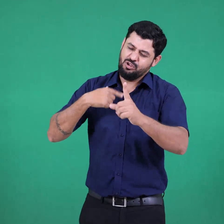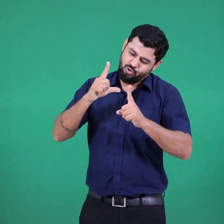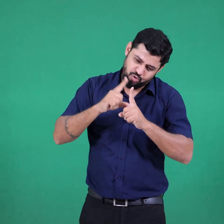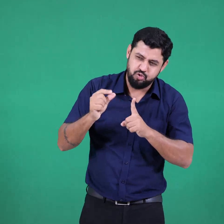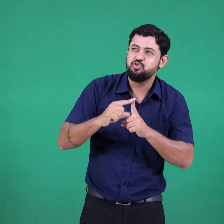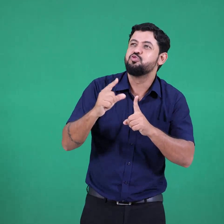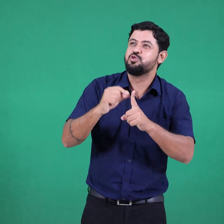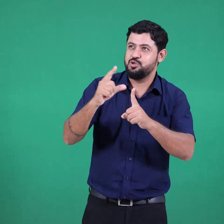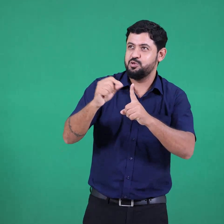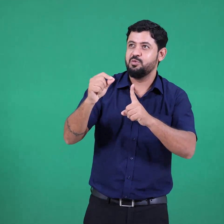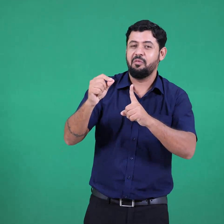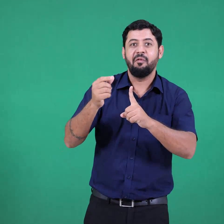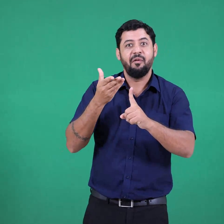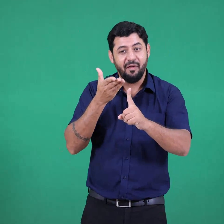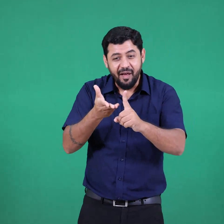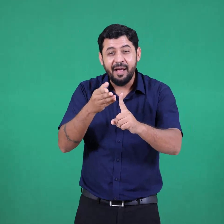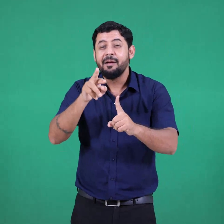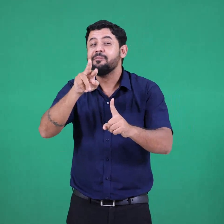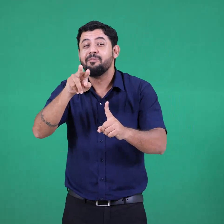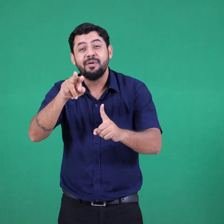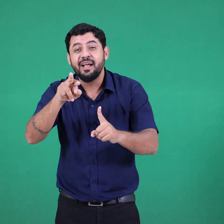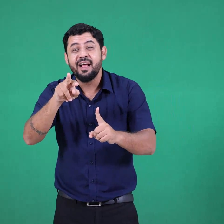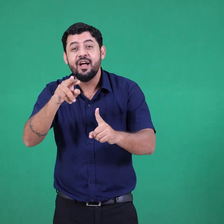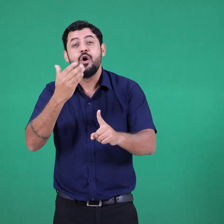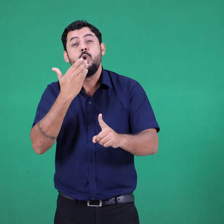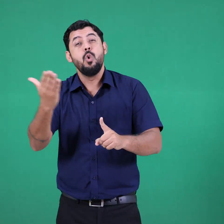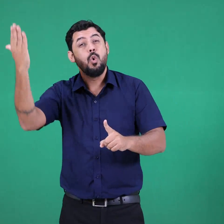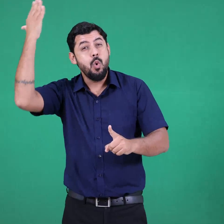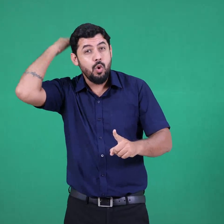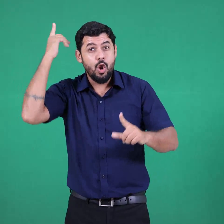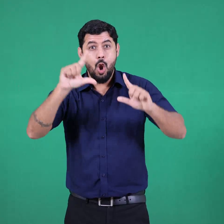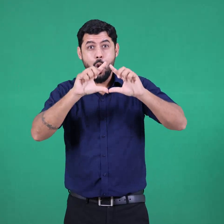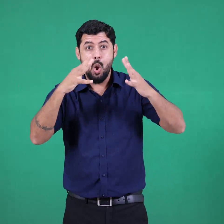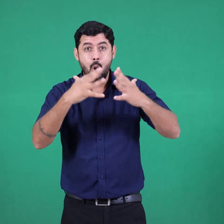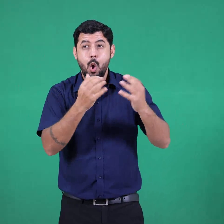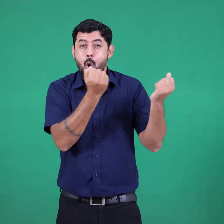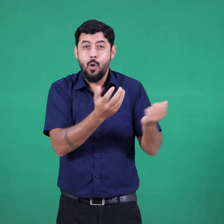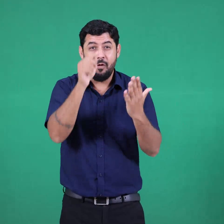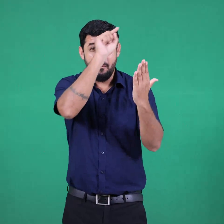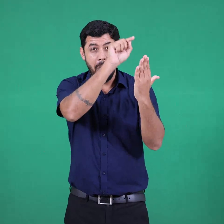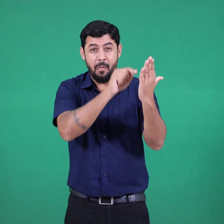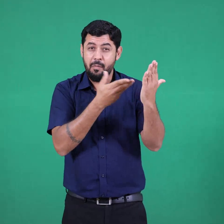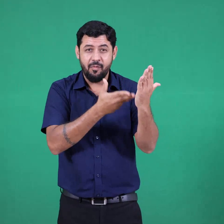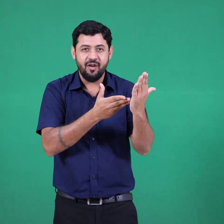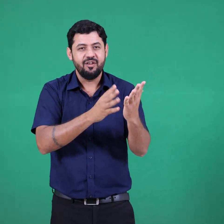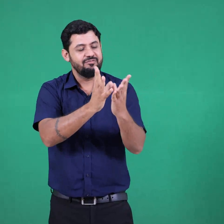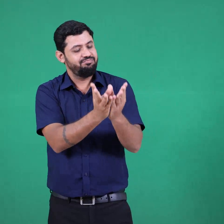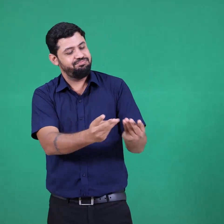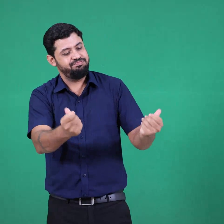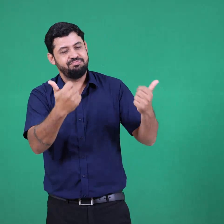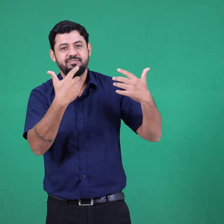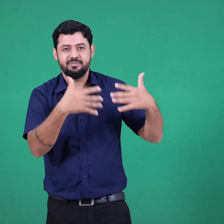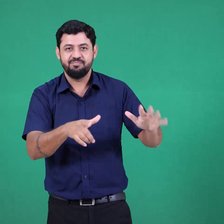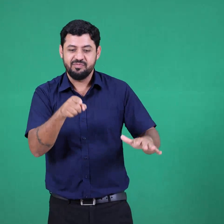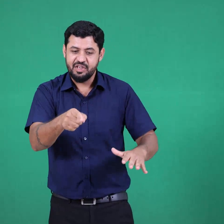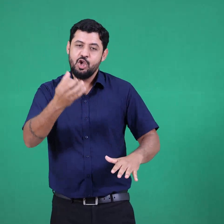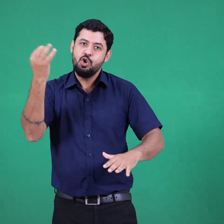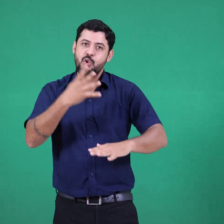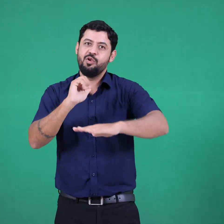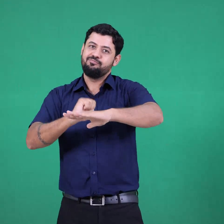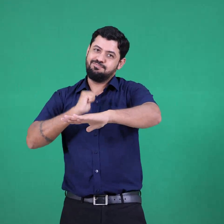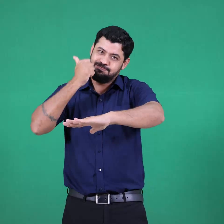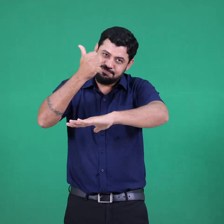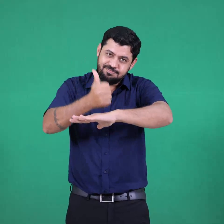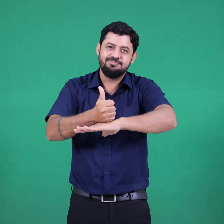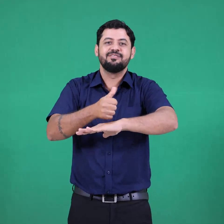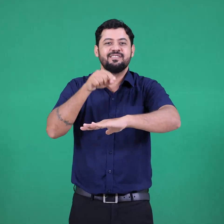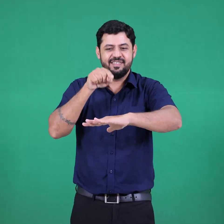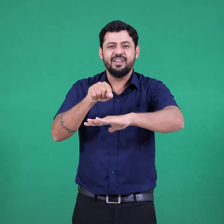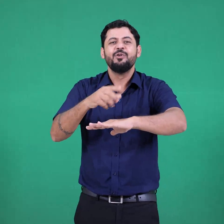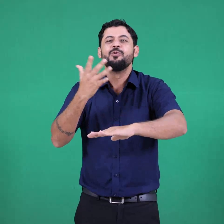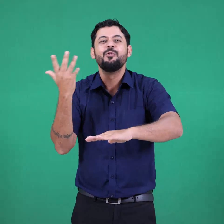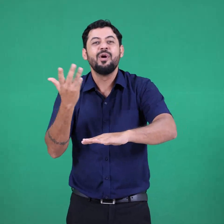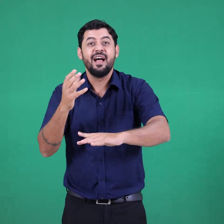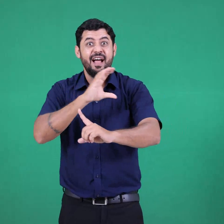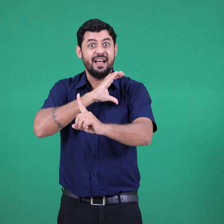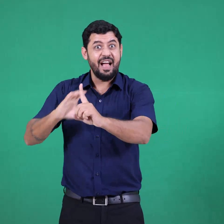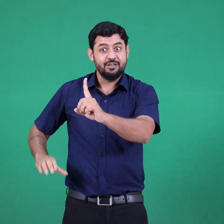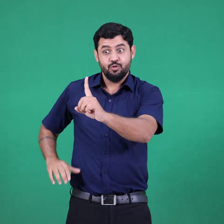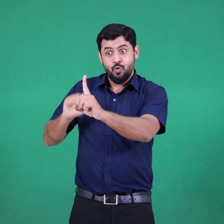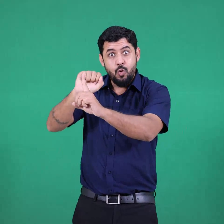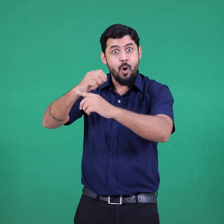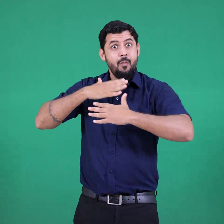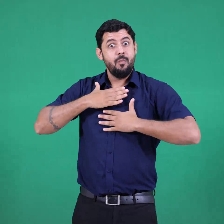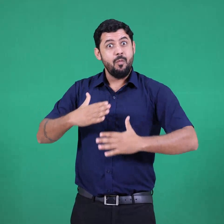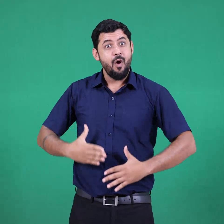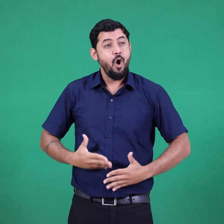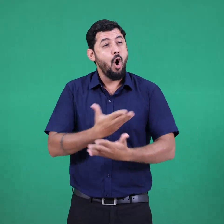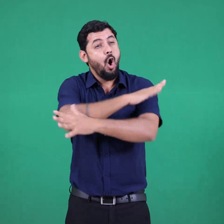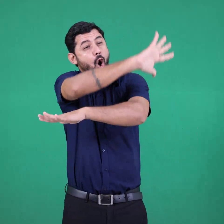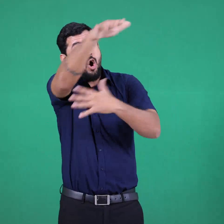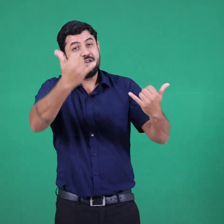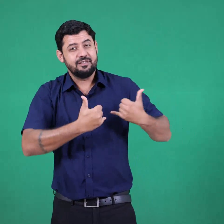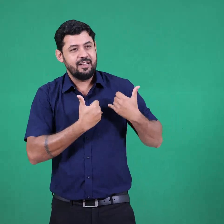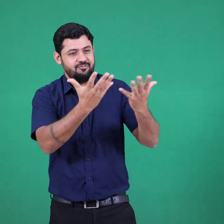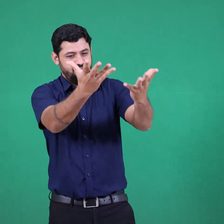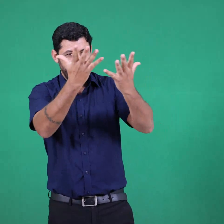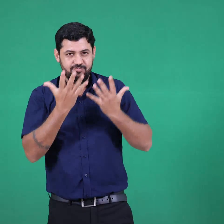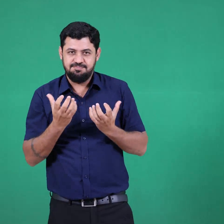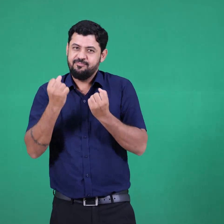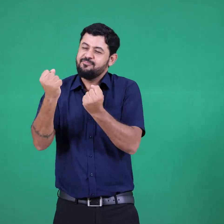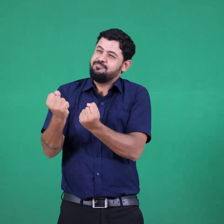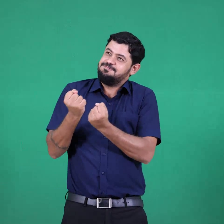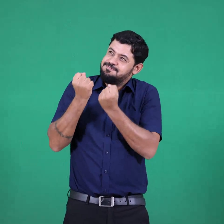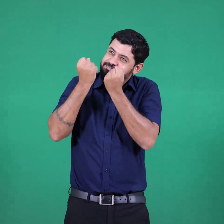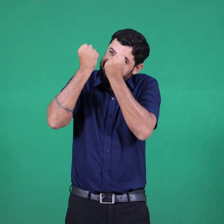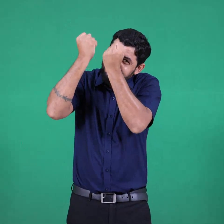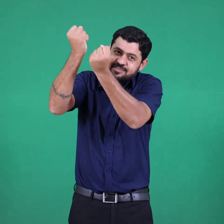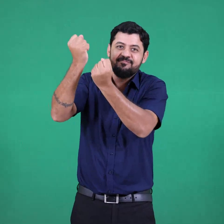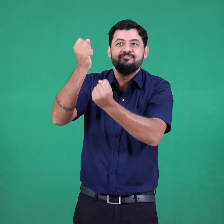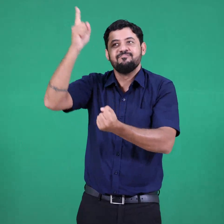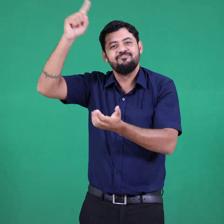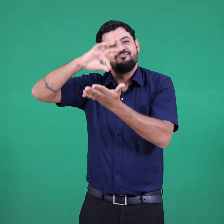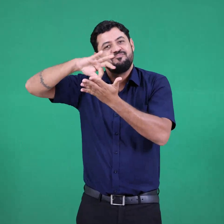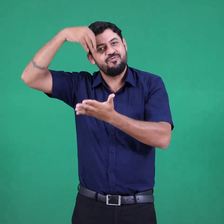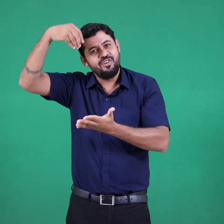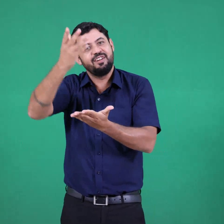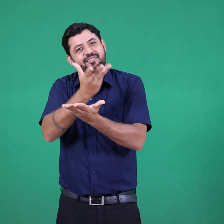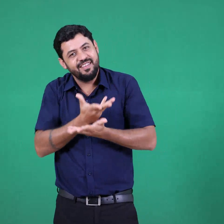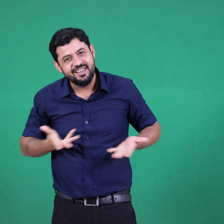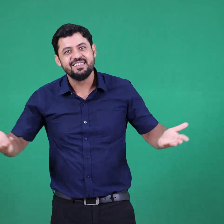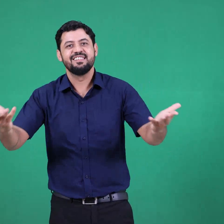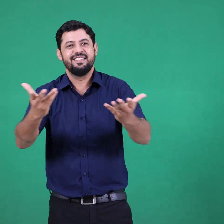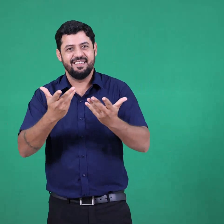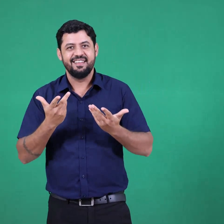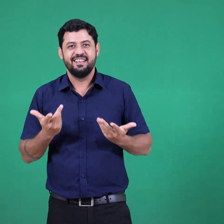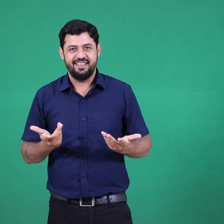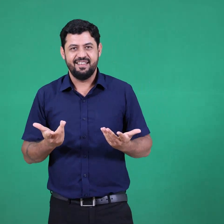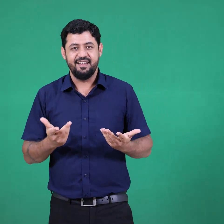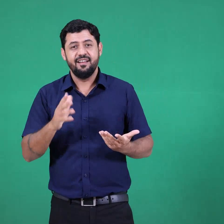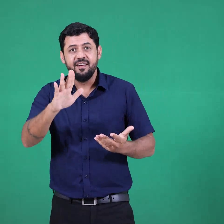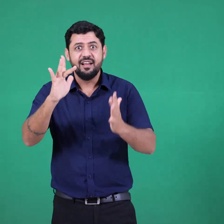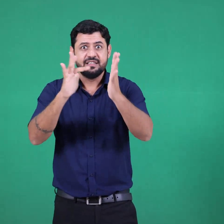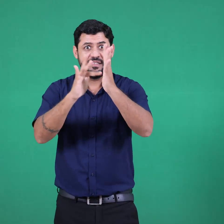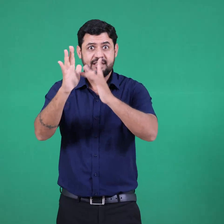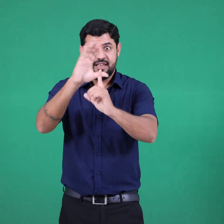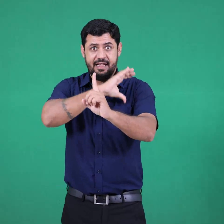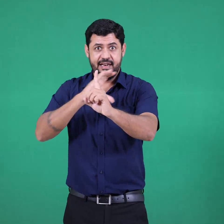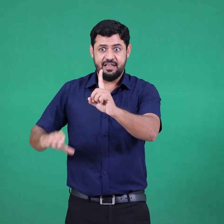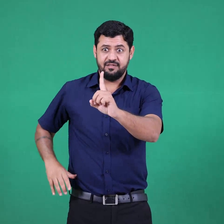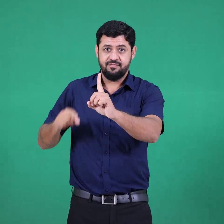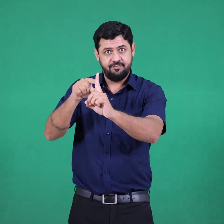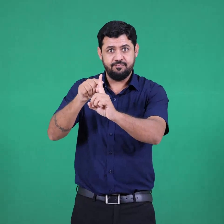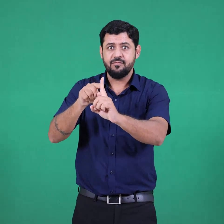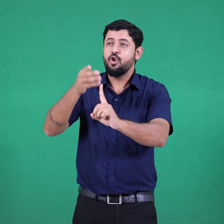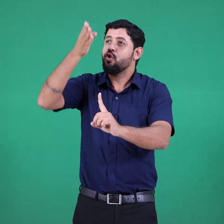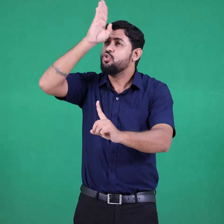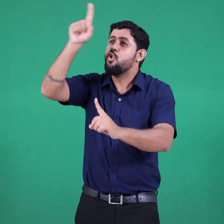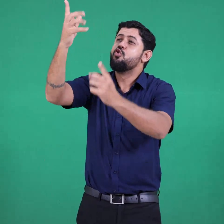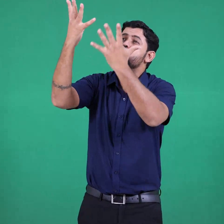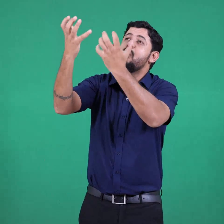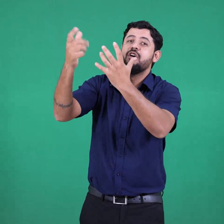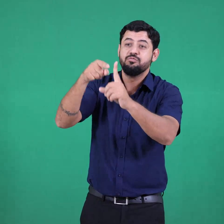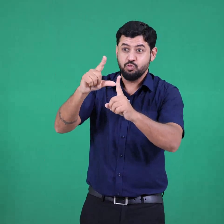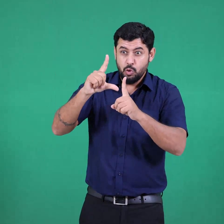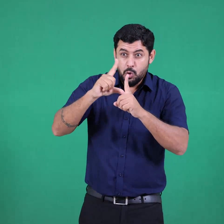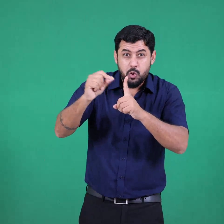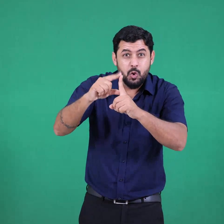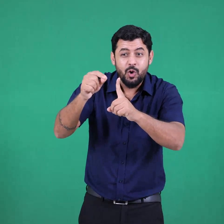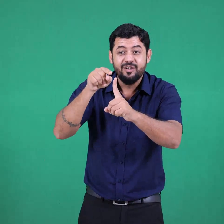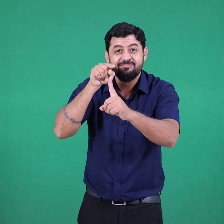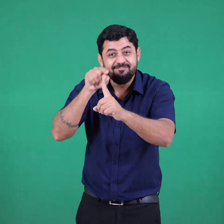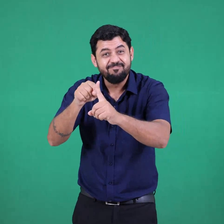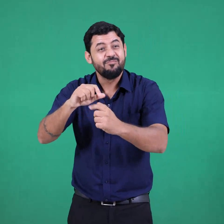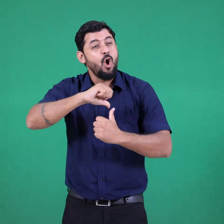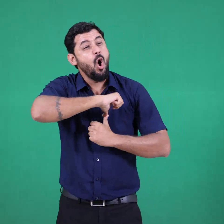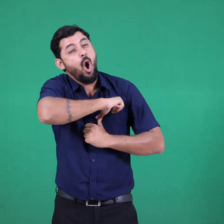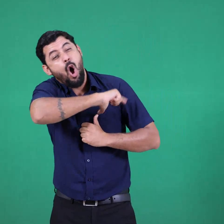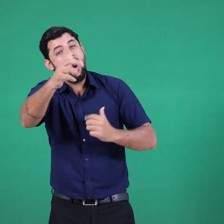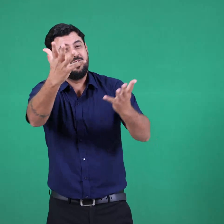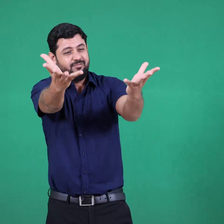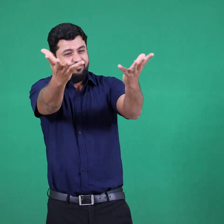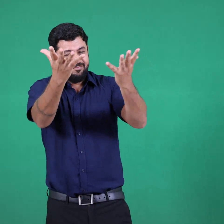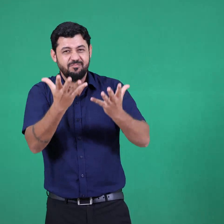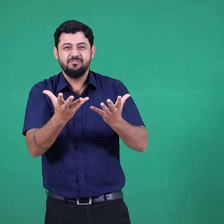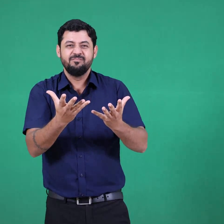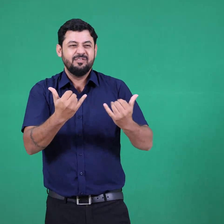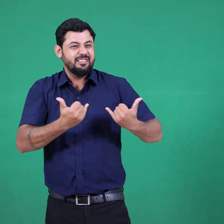Then He adds, "Here I am, I have come to do Your will." He takes away the first to establish the second.